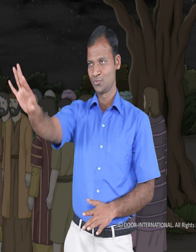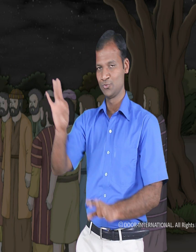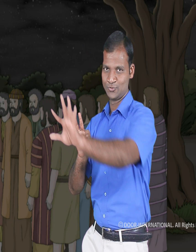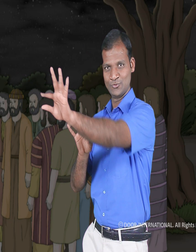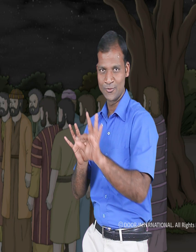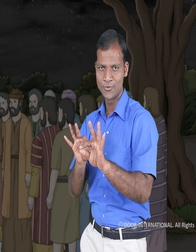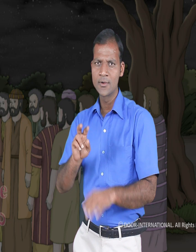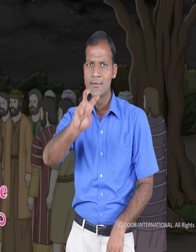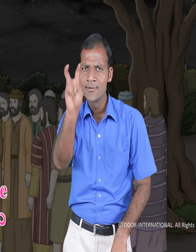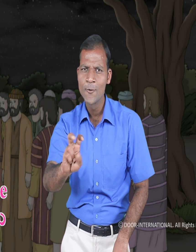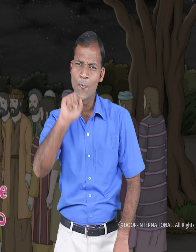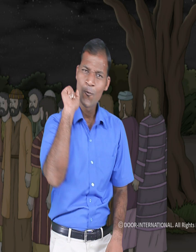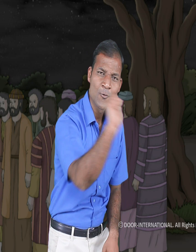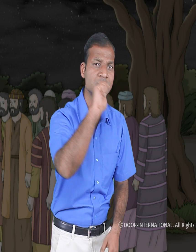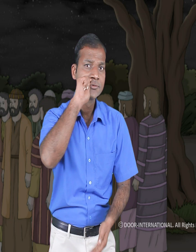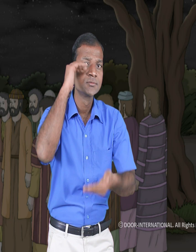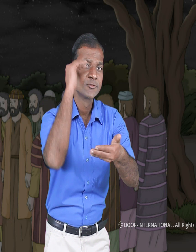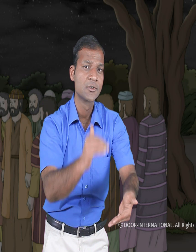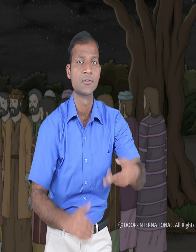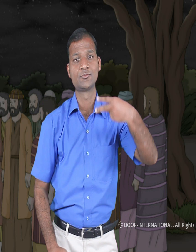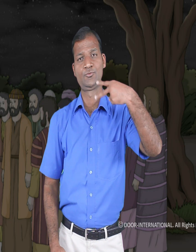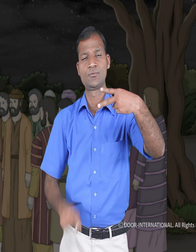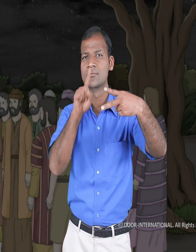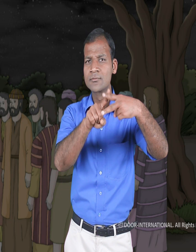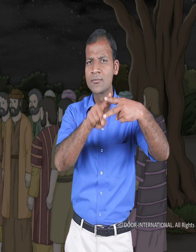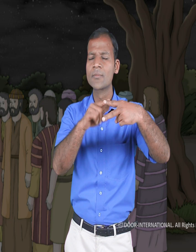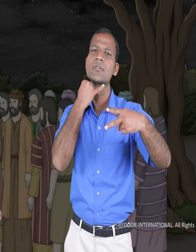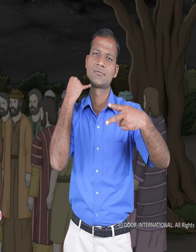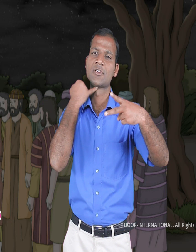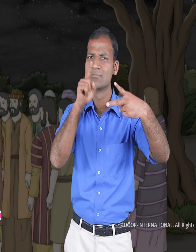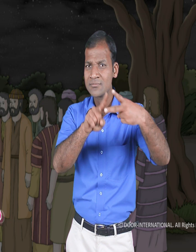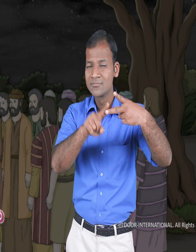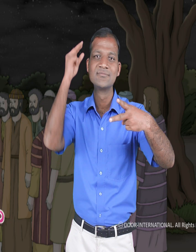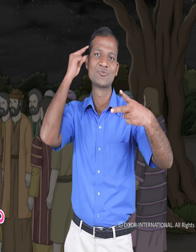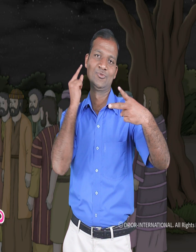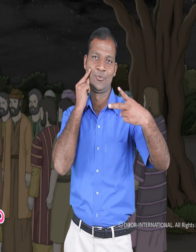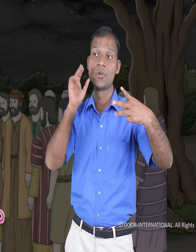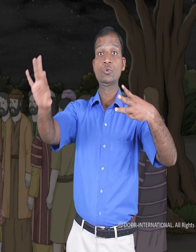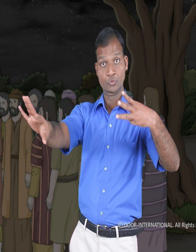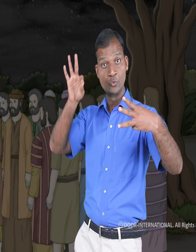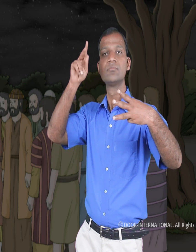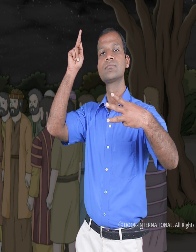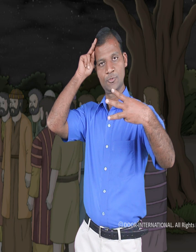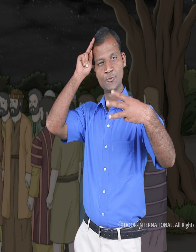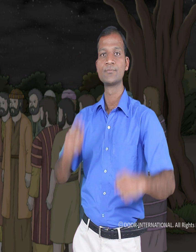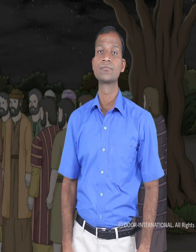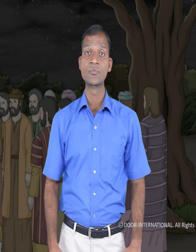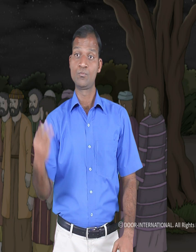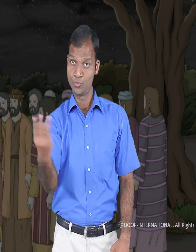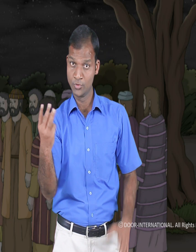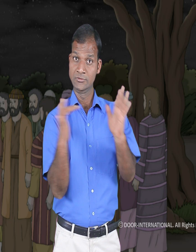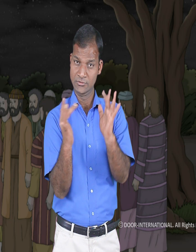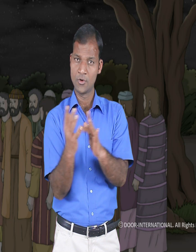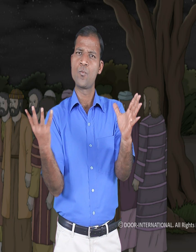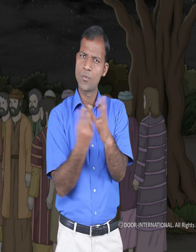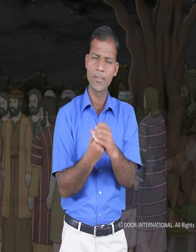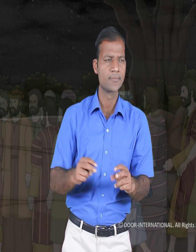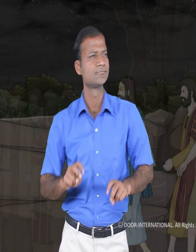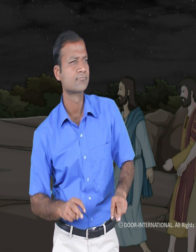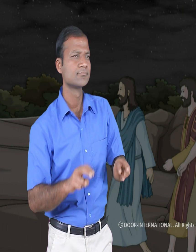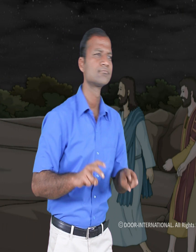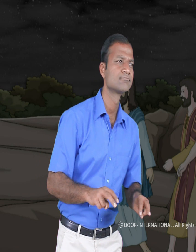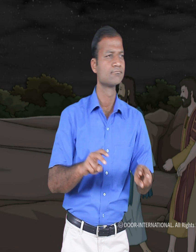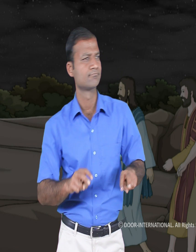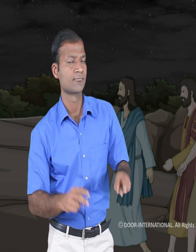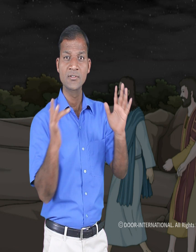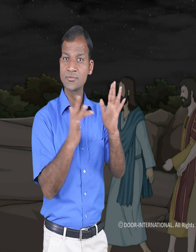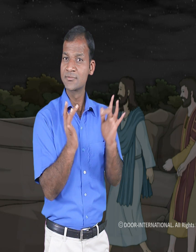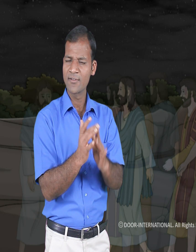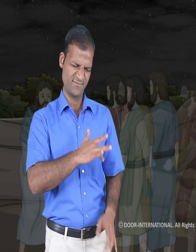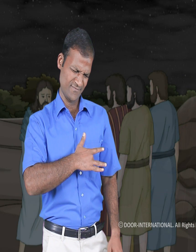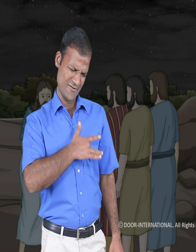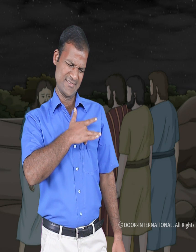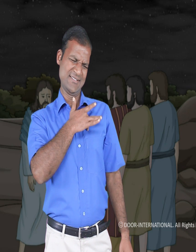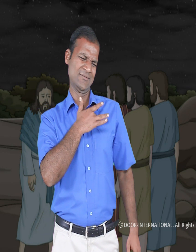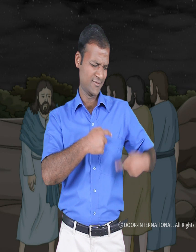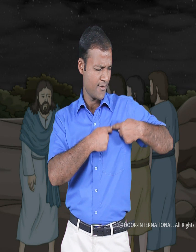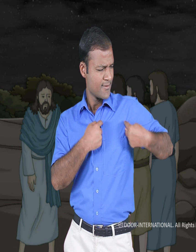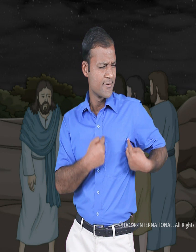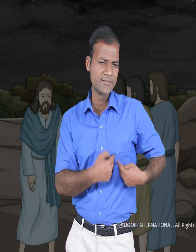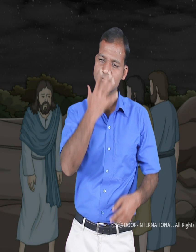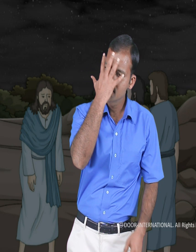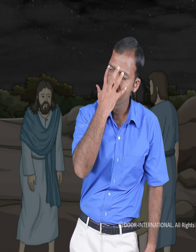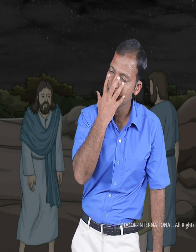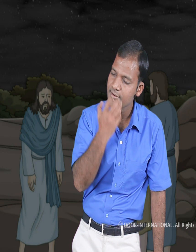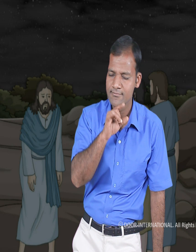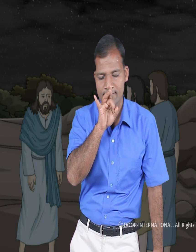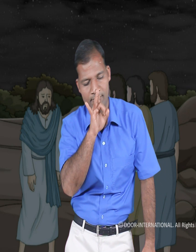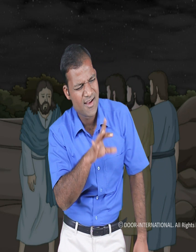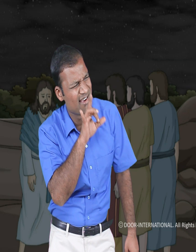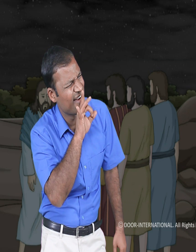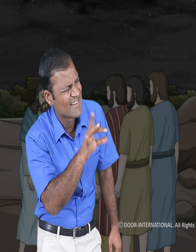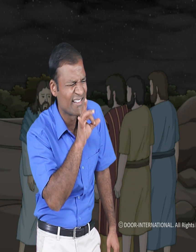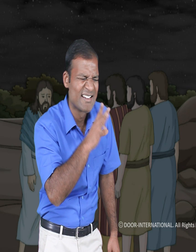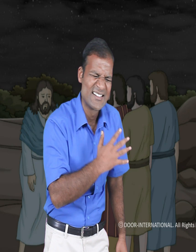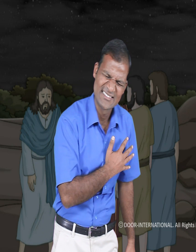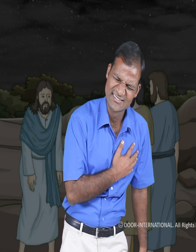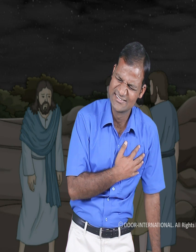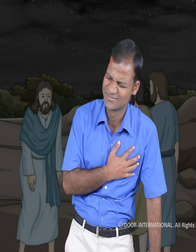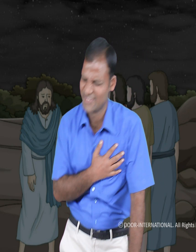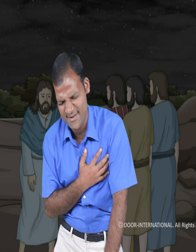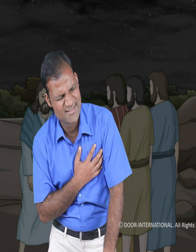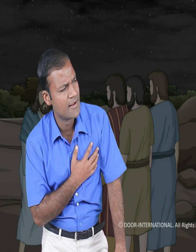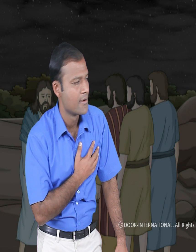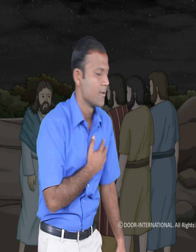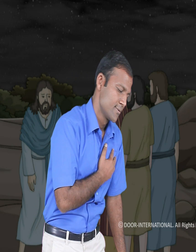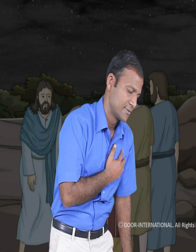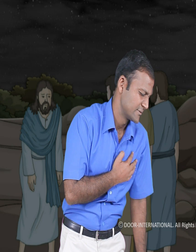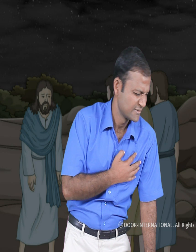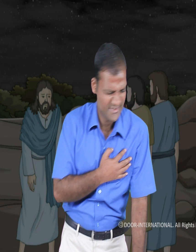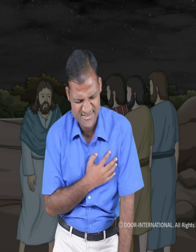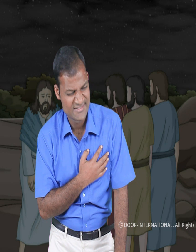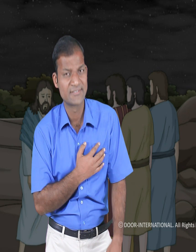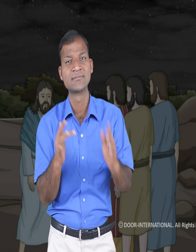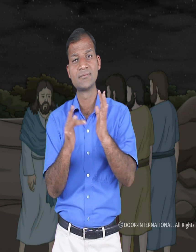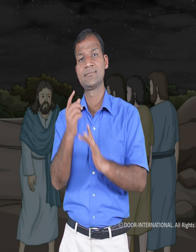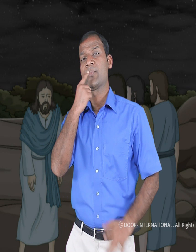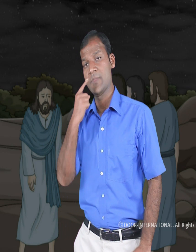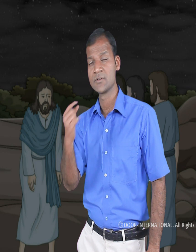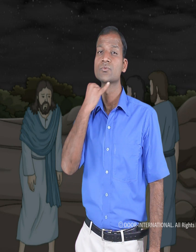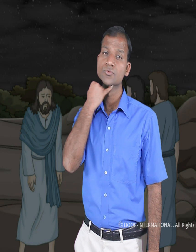He took with Him Peter and the two sons of Zebedee and began to be sorrowful and deeply distressed.